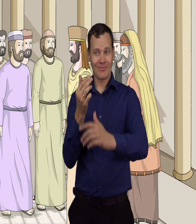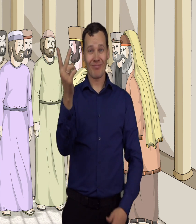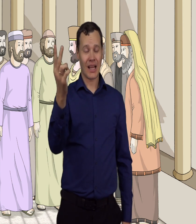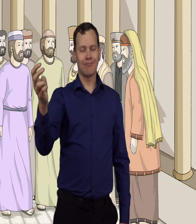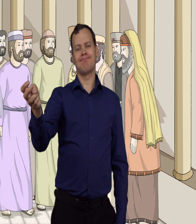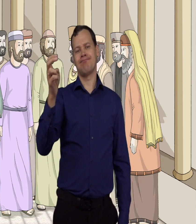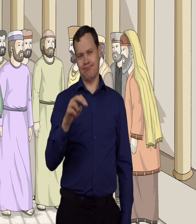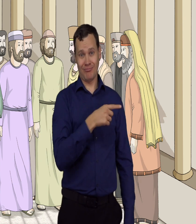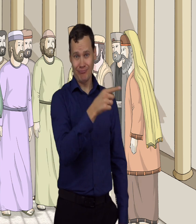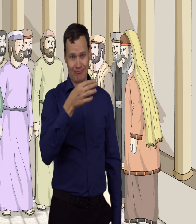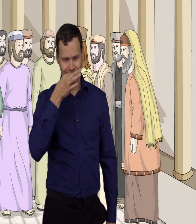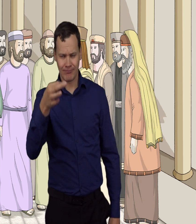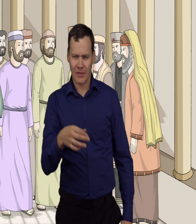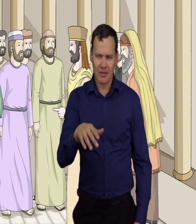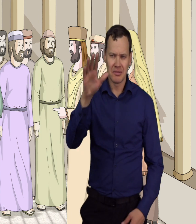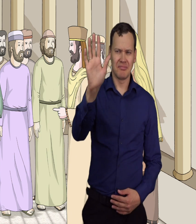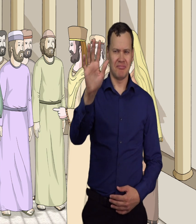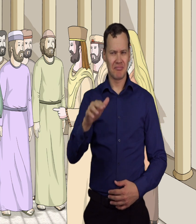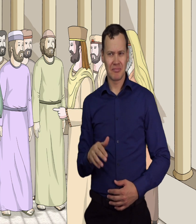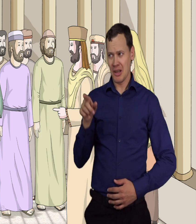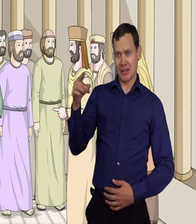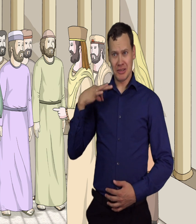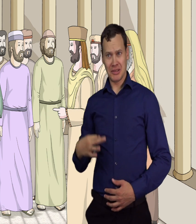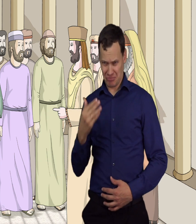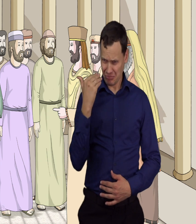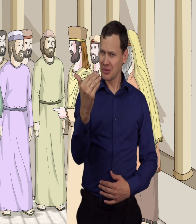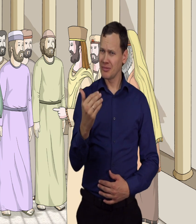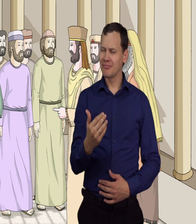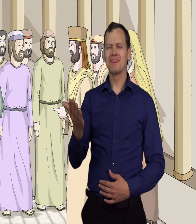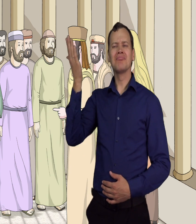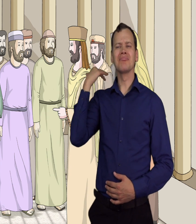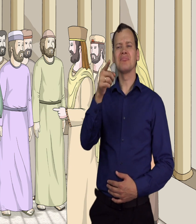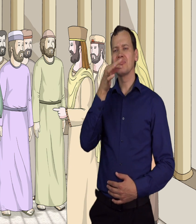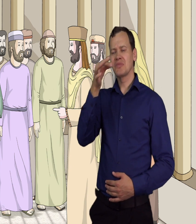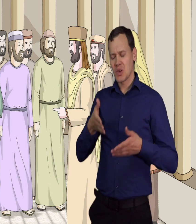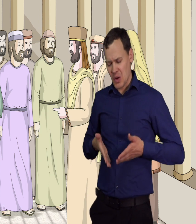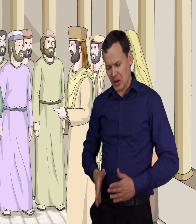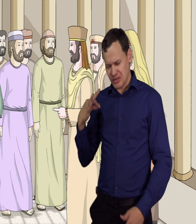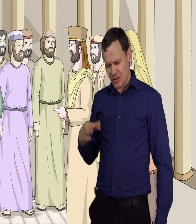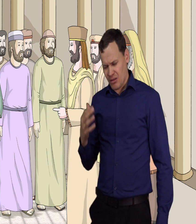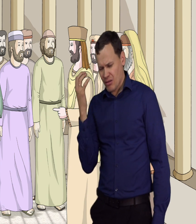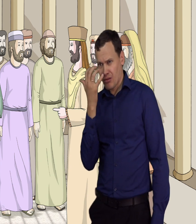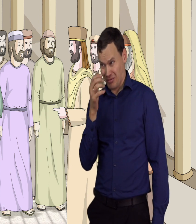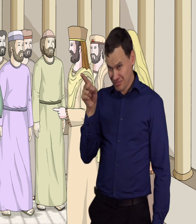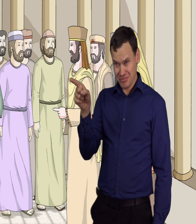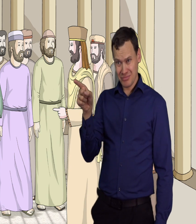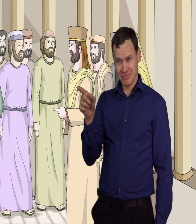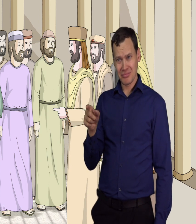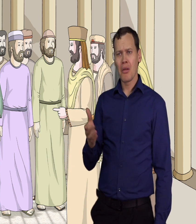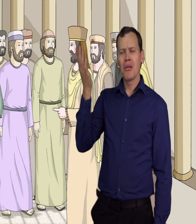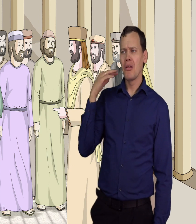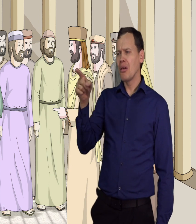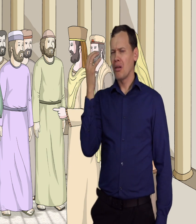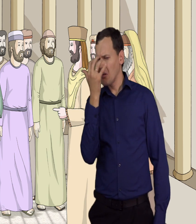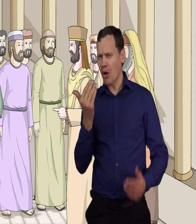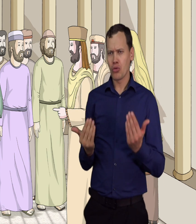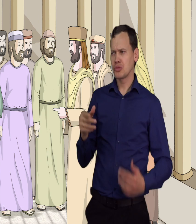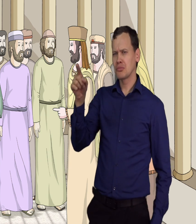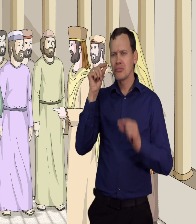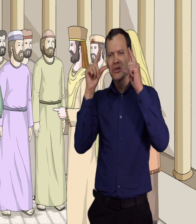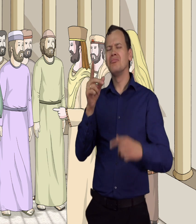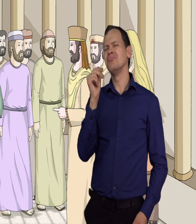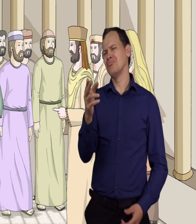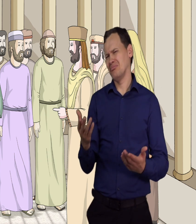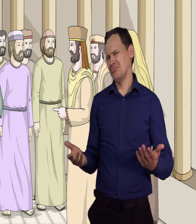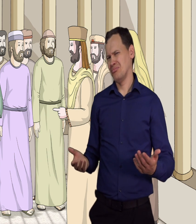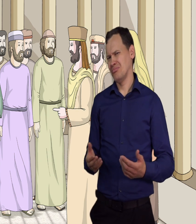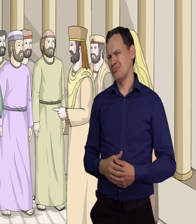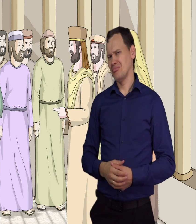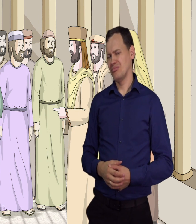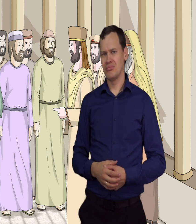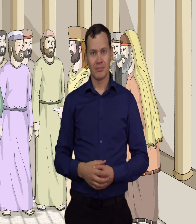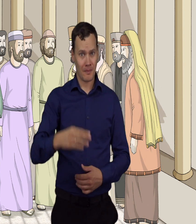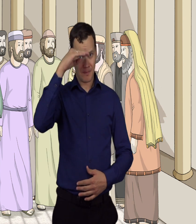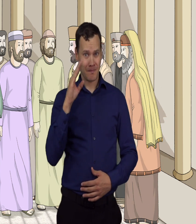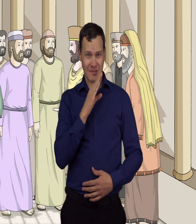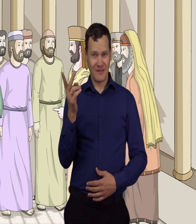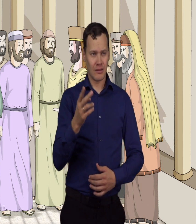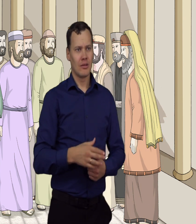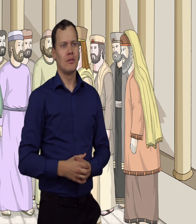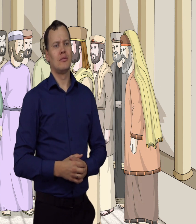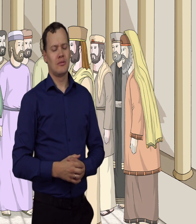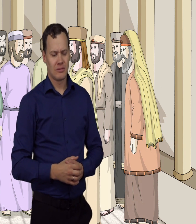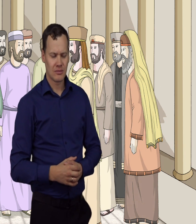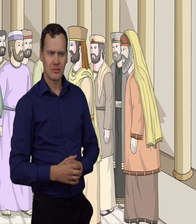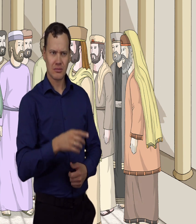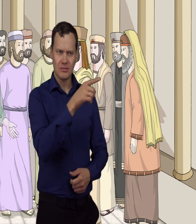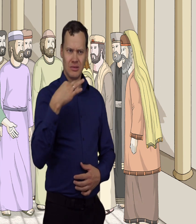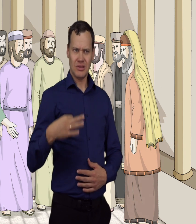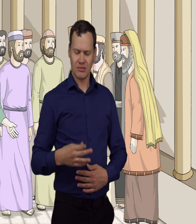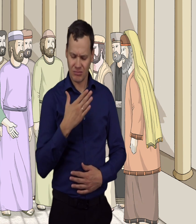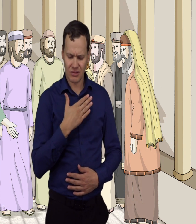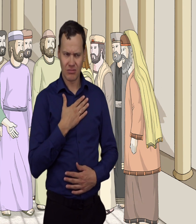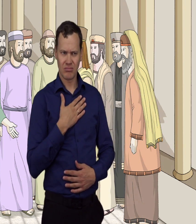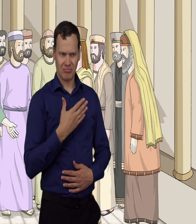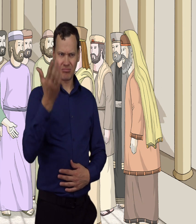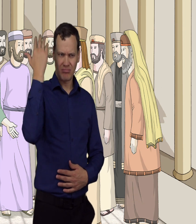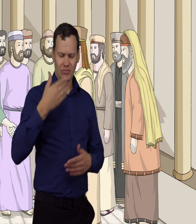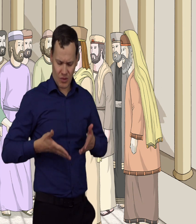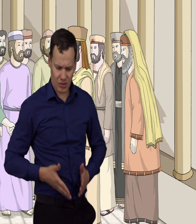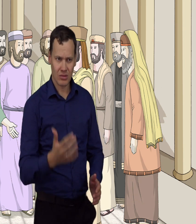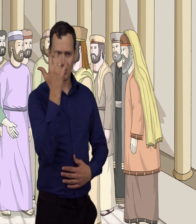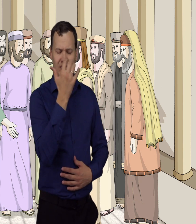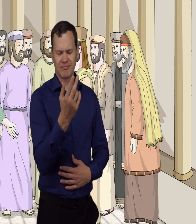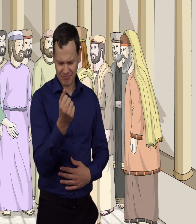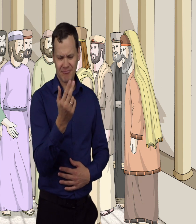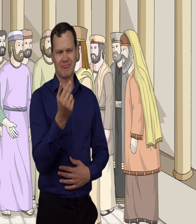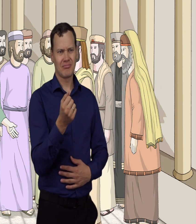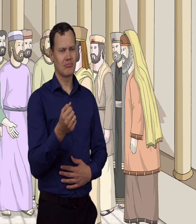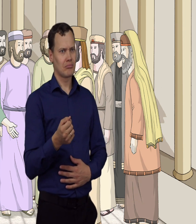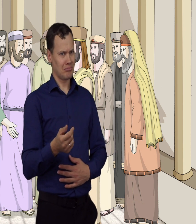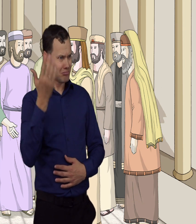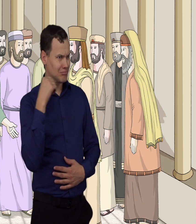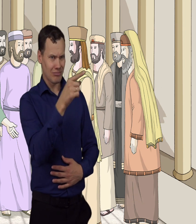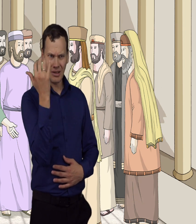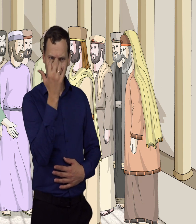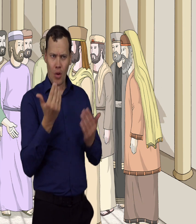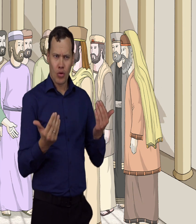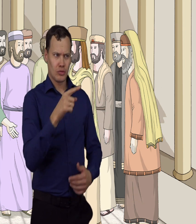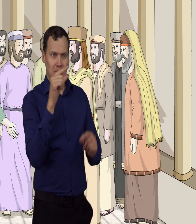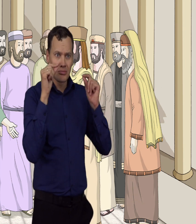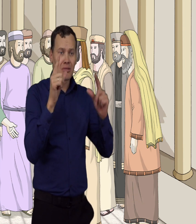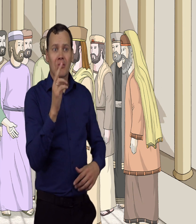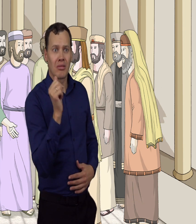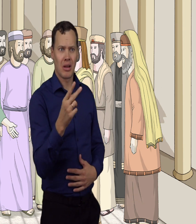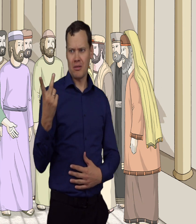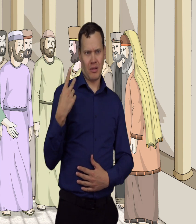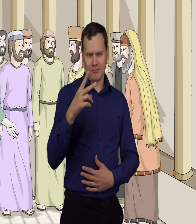The Jews still did not believe that the man had been blind and had received his sight until they summoned his parents and asked, “Is this your son, the one you say was born blind?